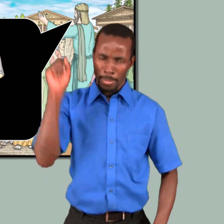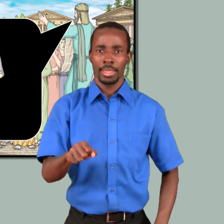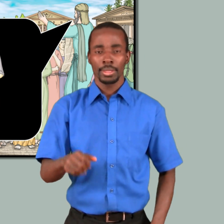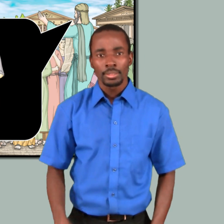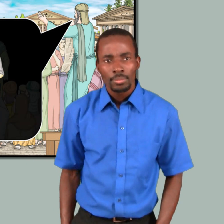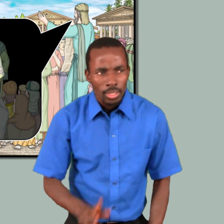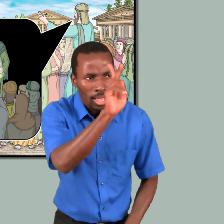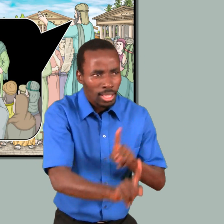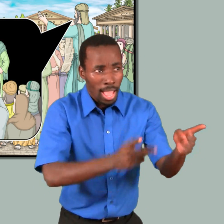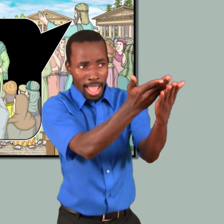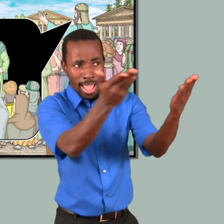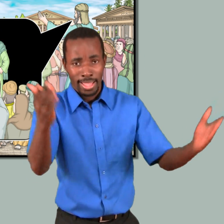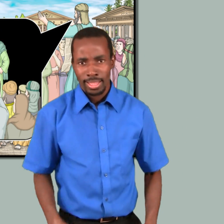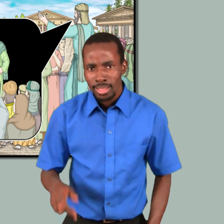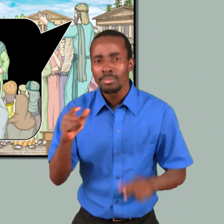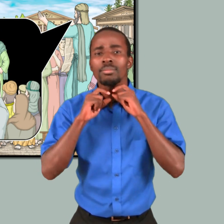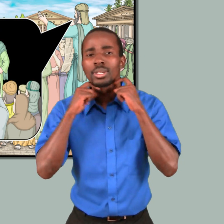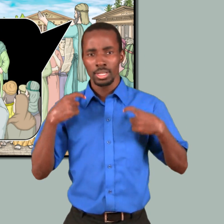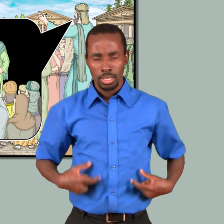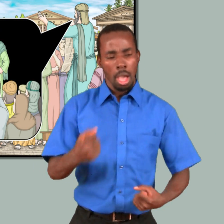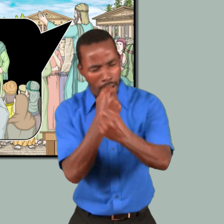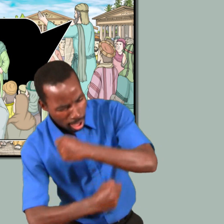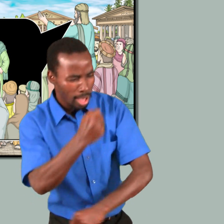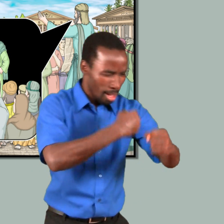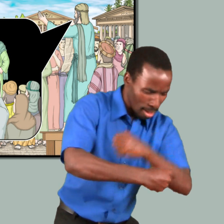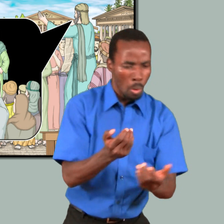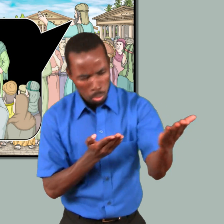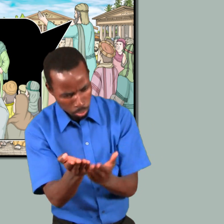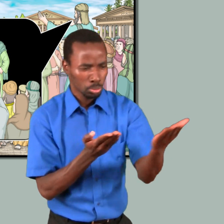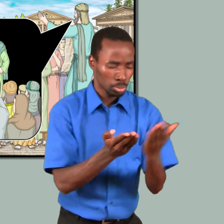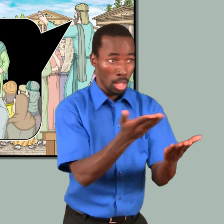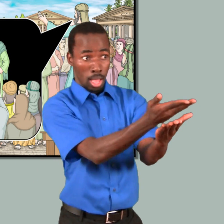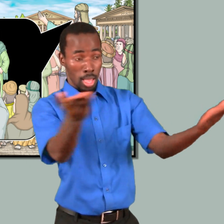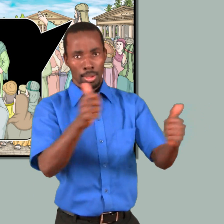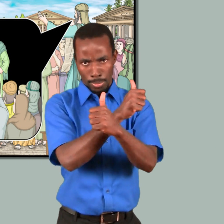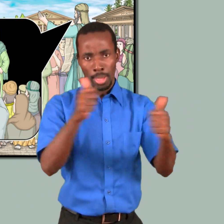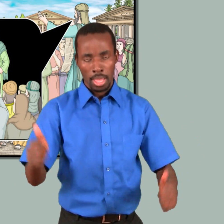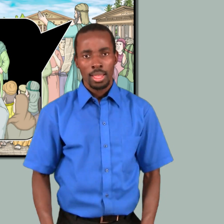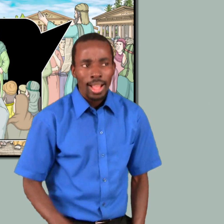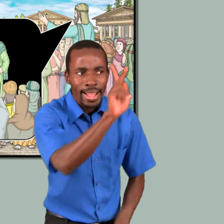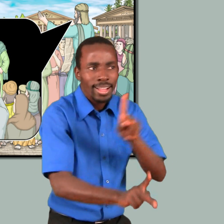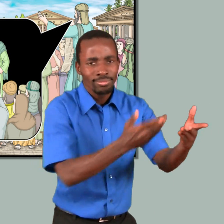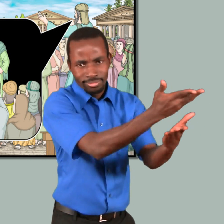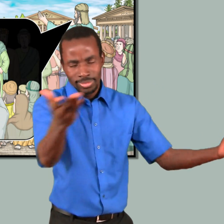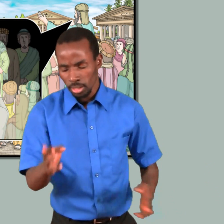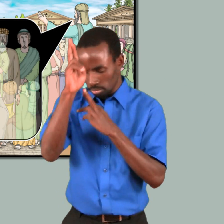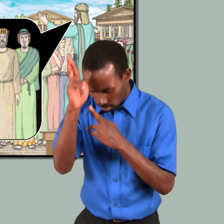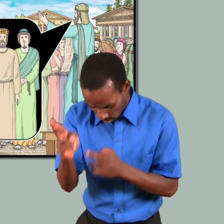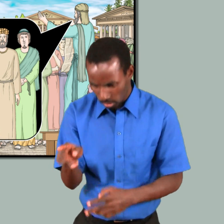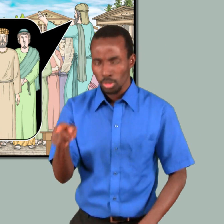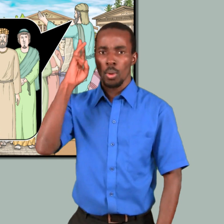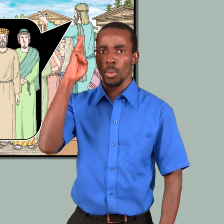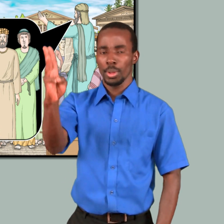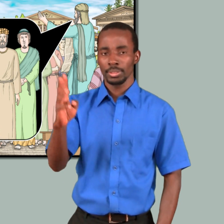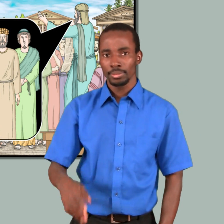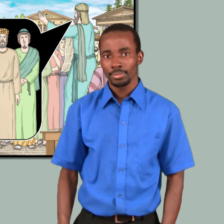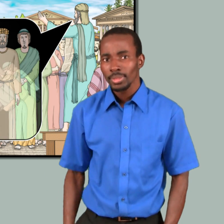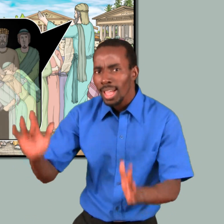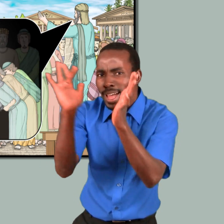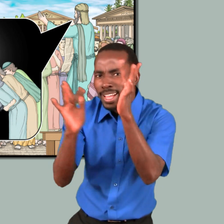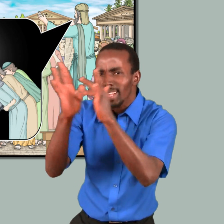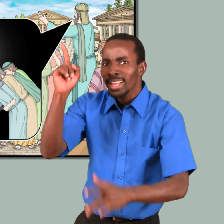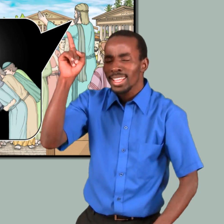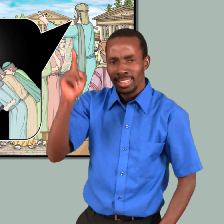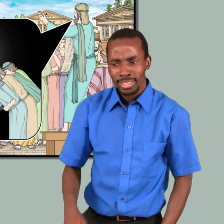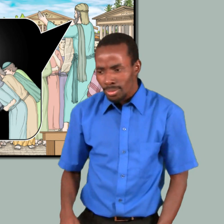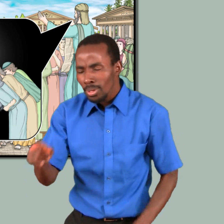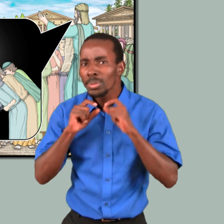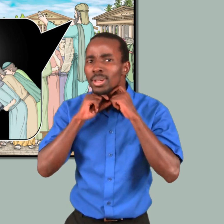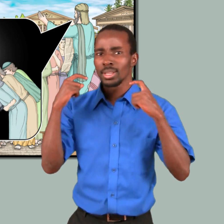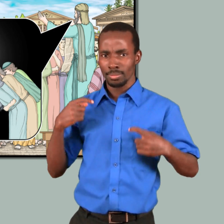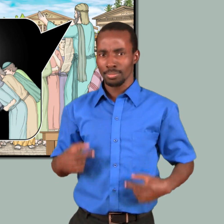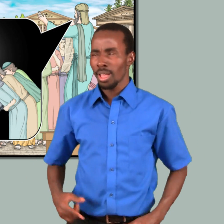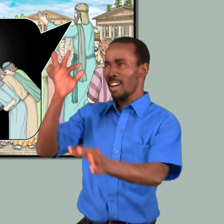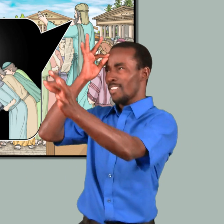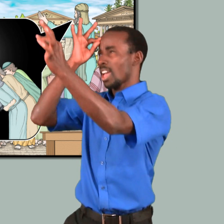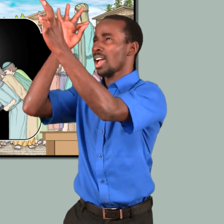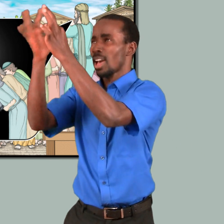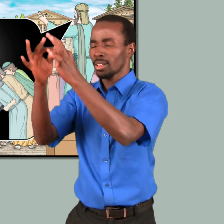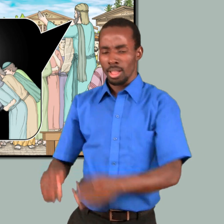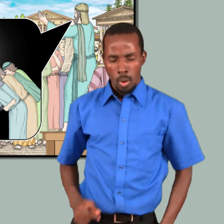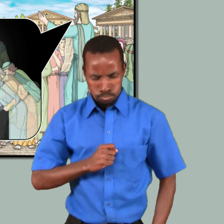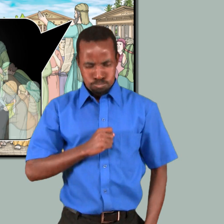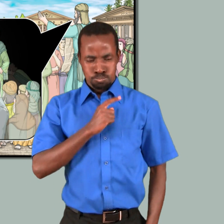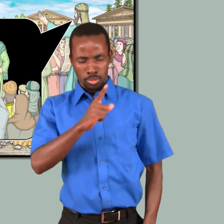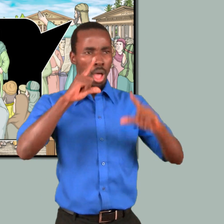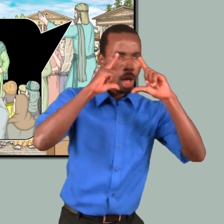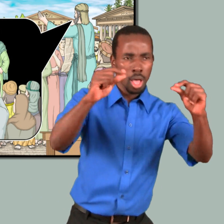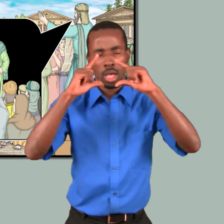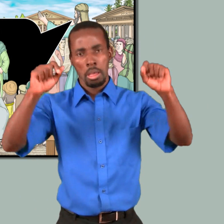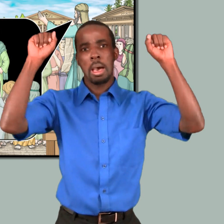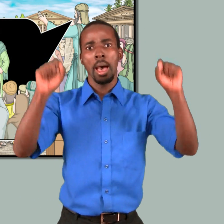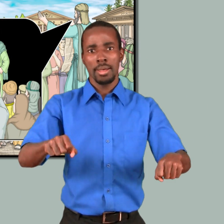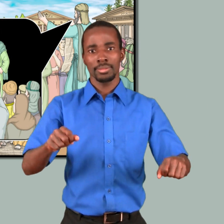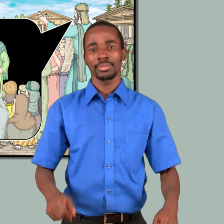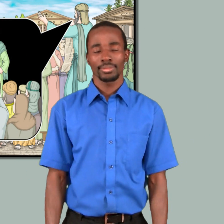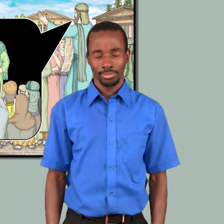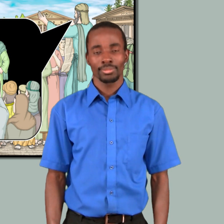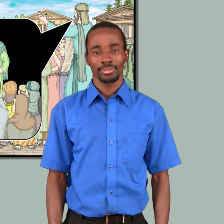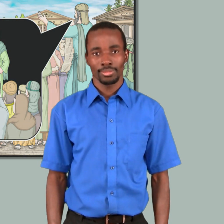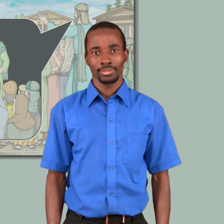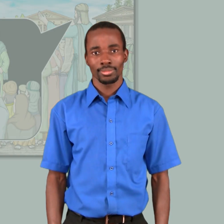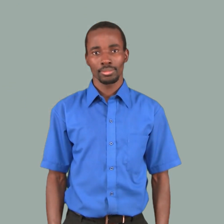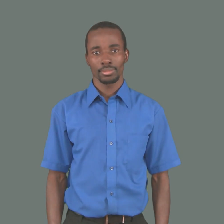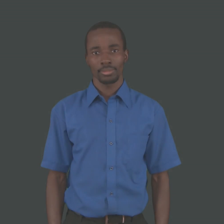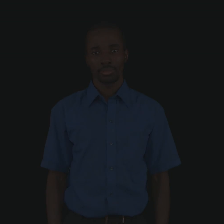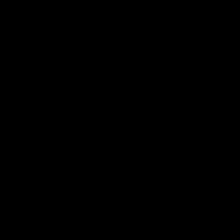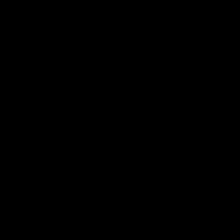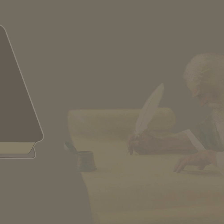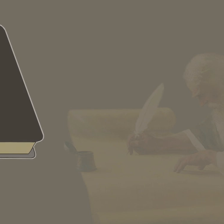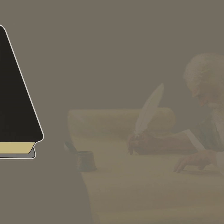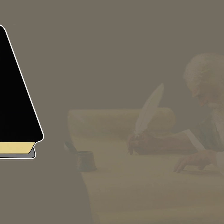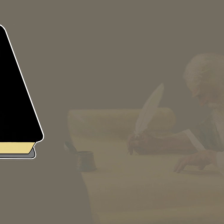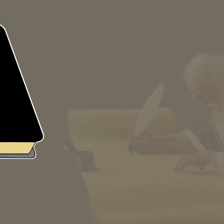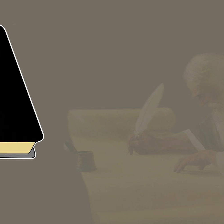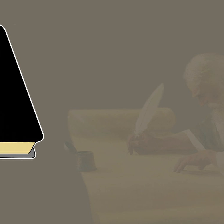For those who have served well as deacons acquire for themselves a high standing and great confidence in the faith that is in Christ Jesus.